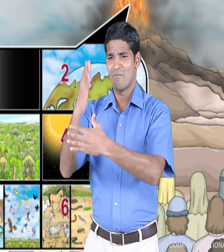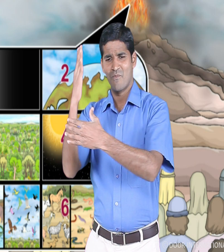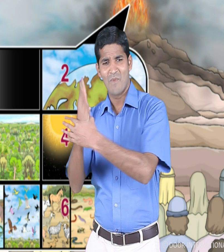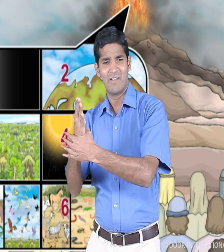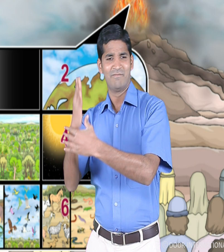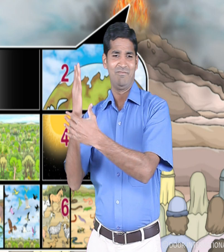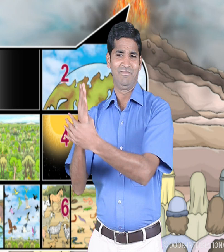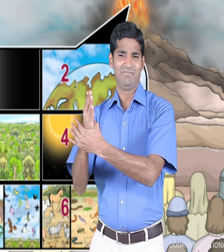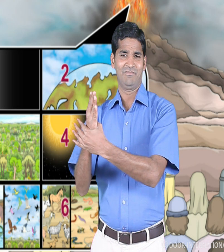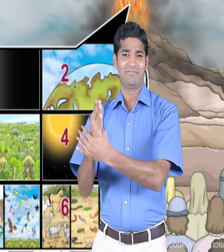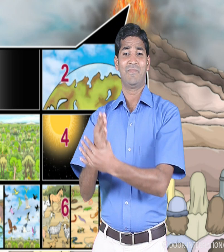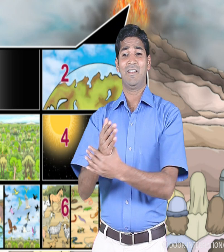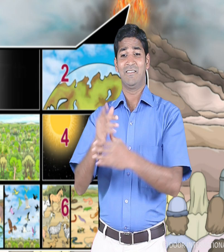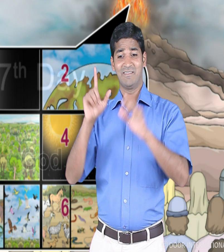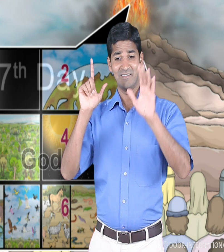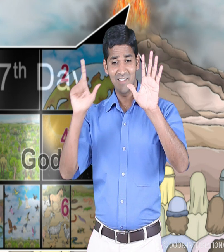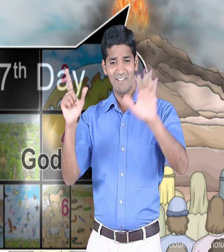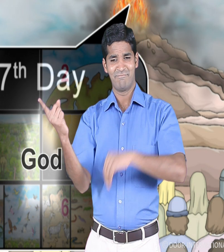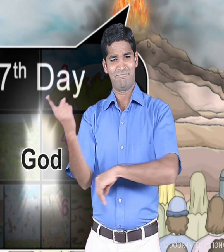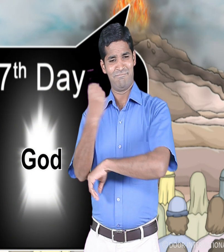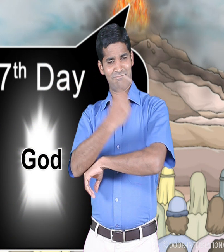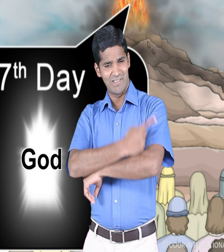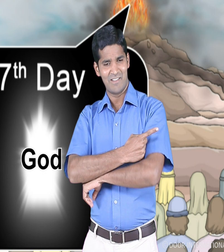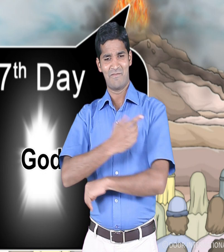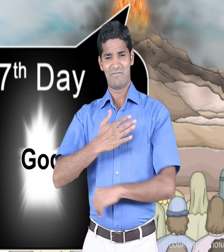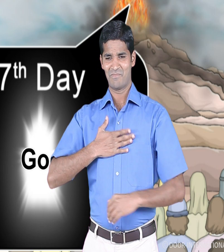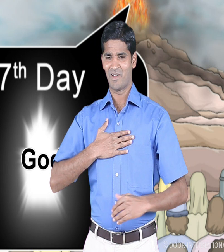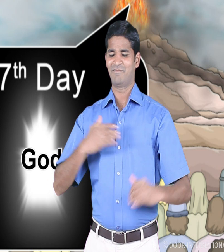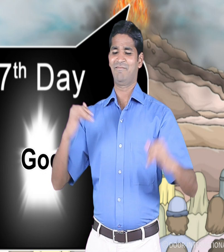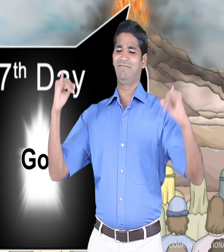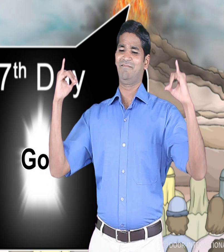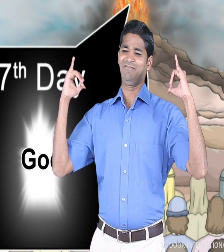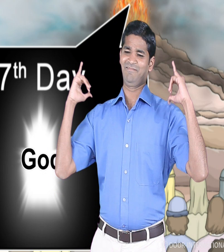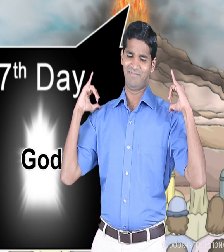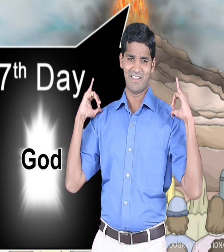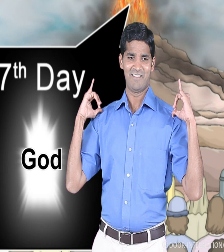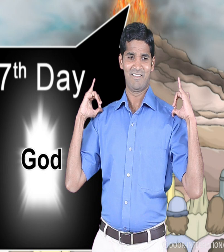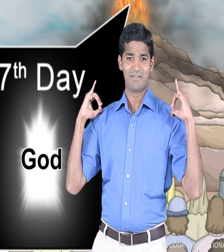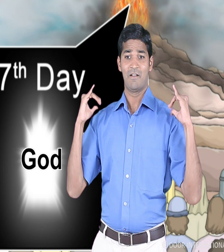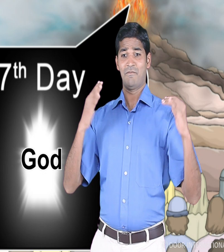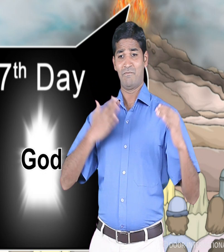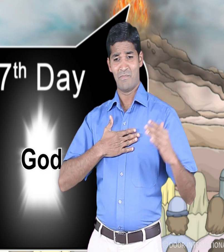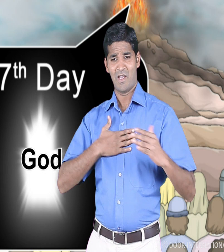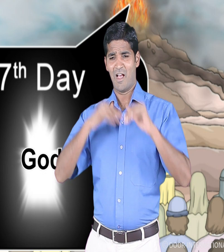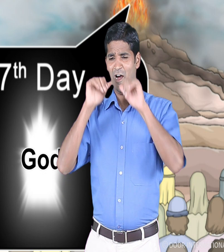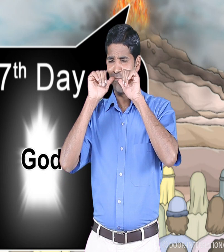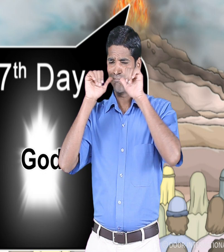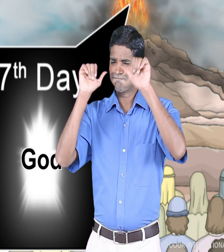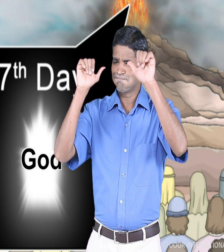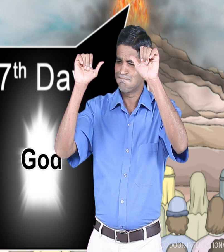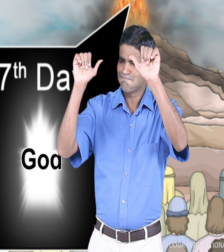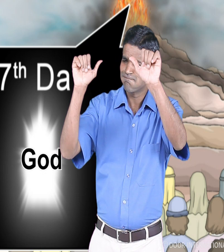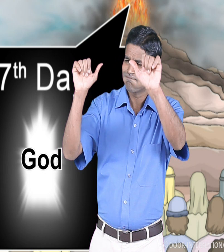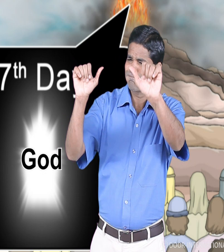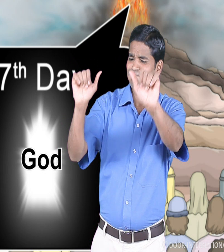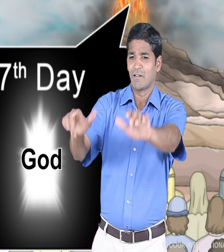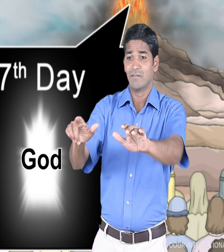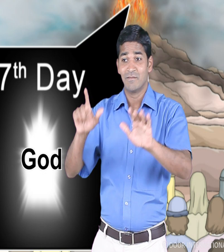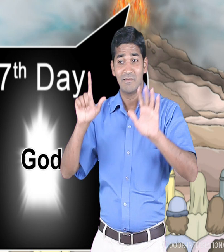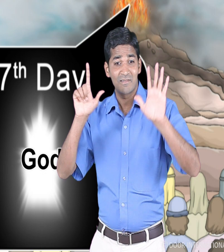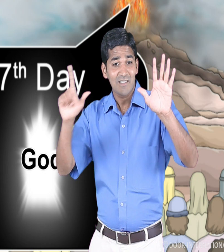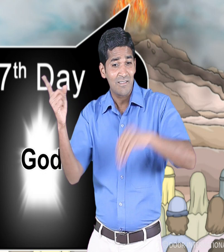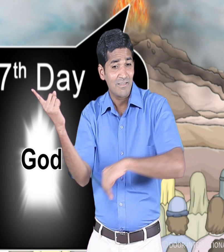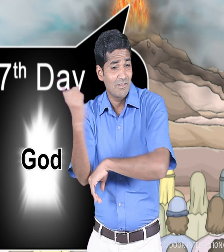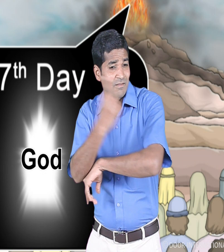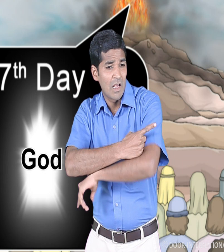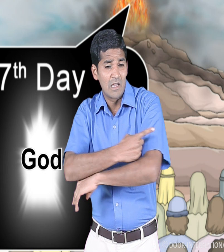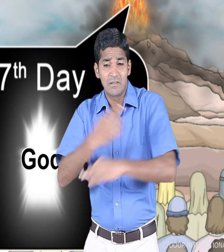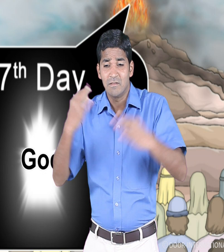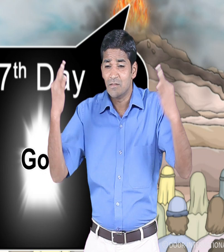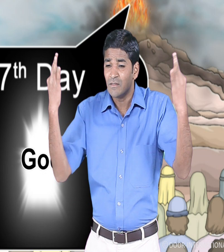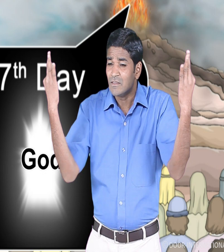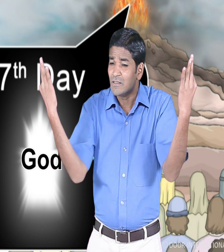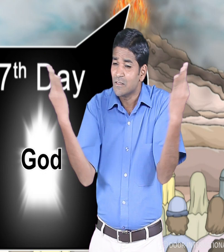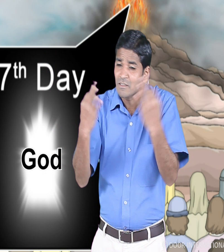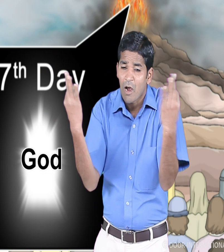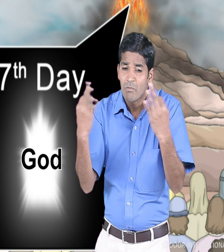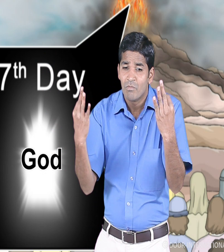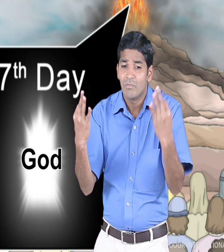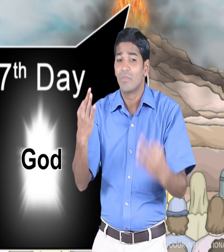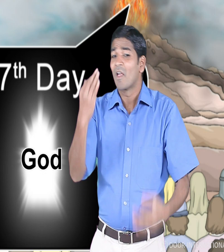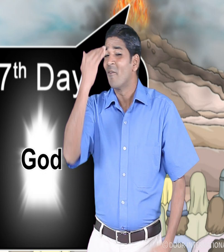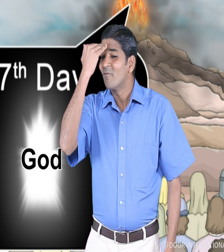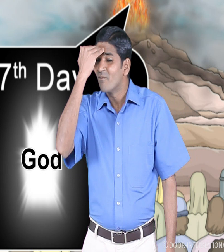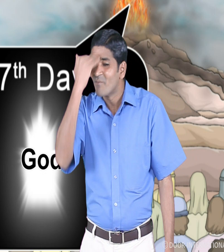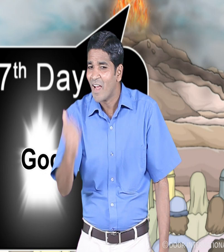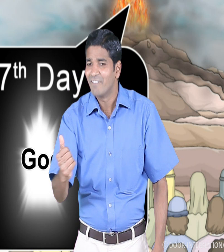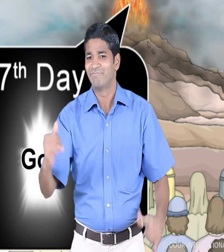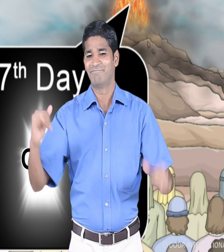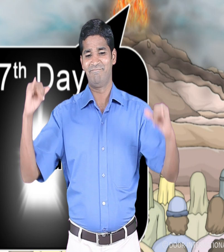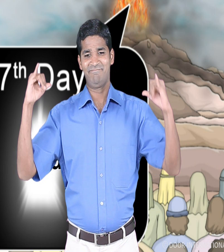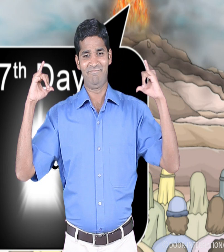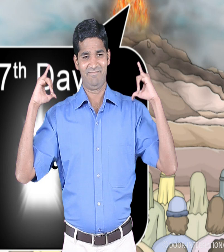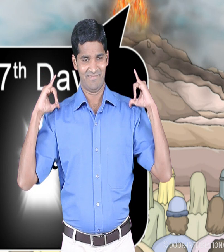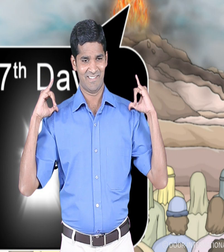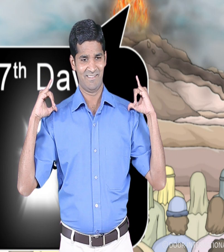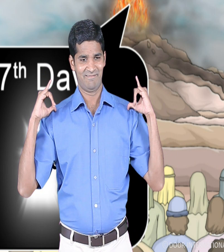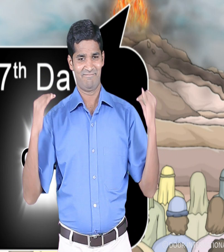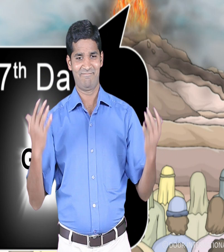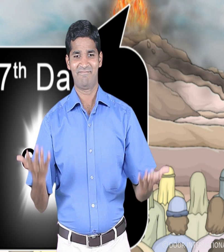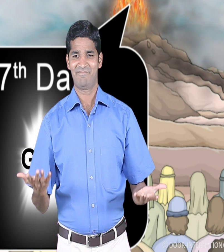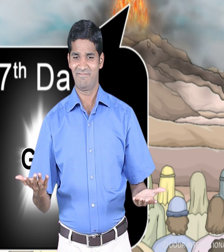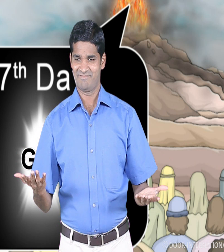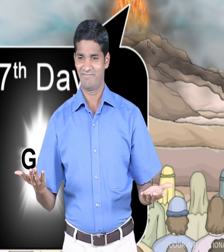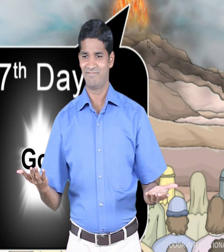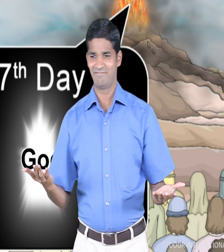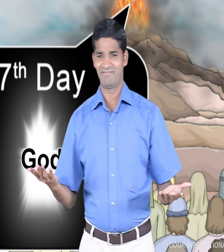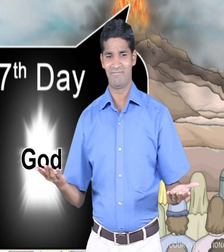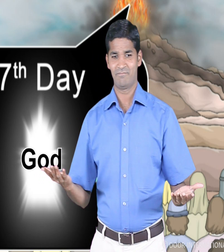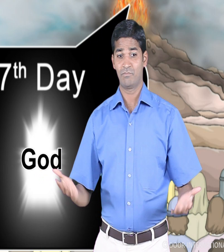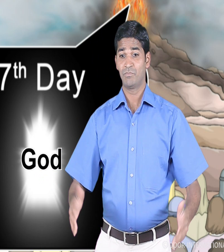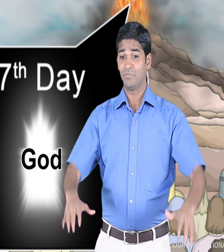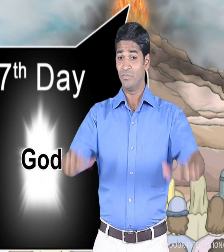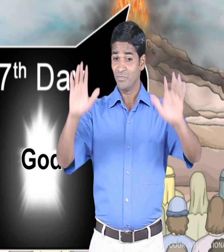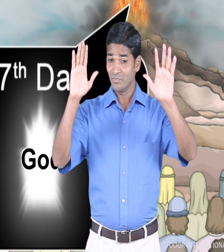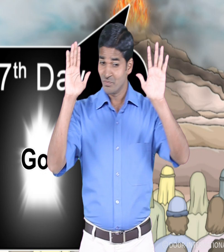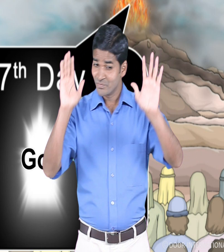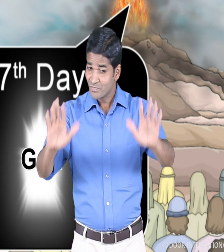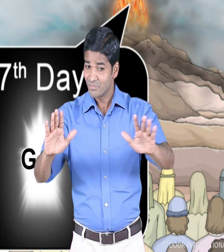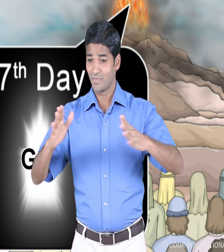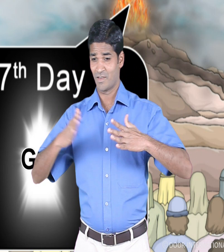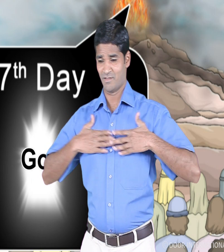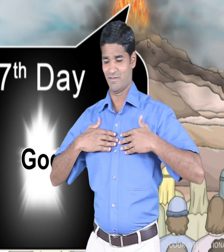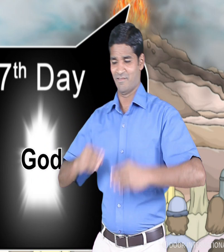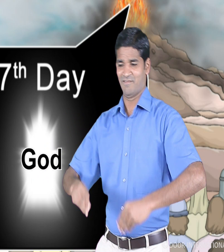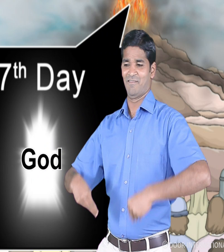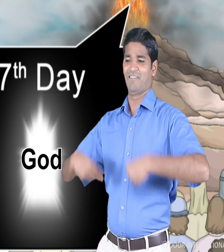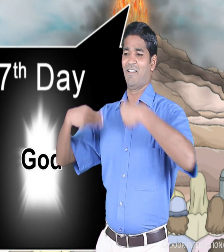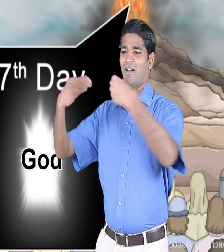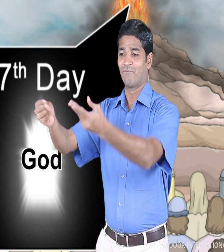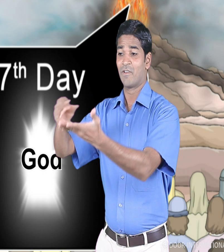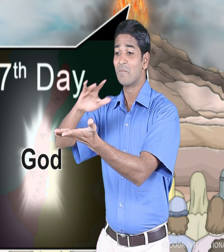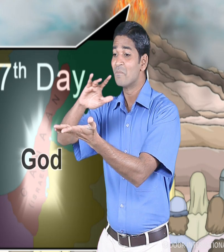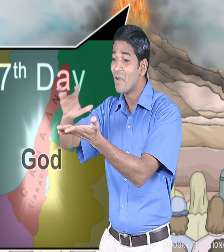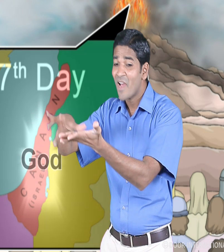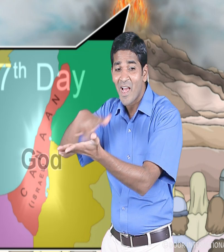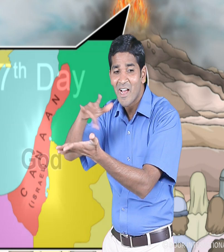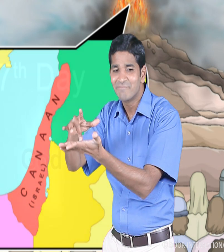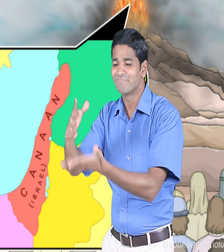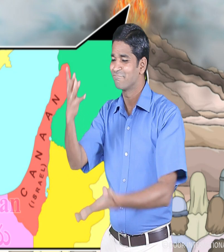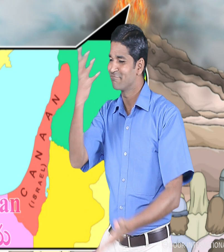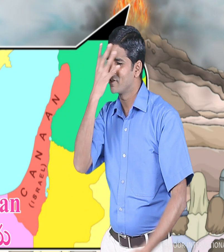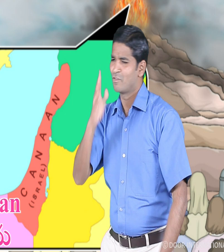Therefore the LORD blessed the Sabbath day and set it apart as holy.